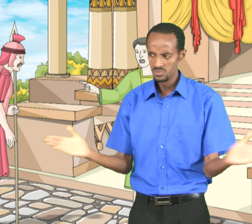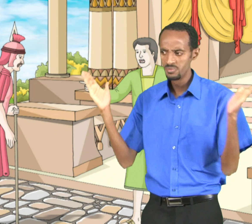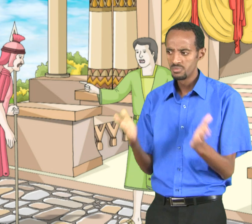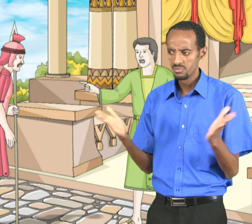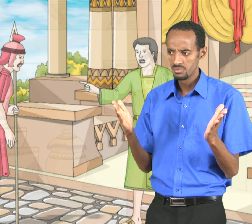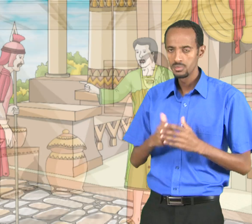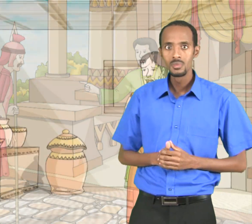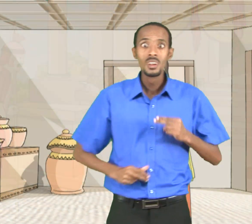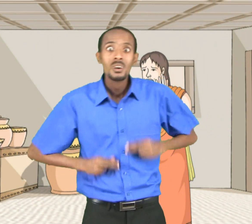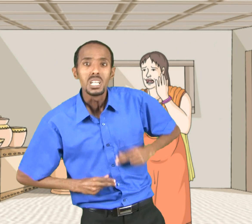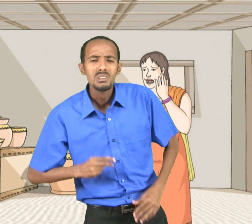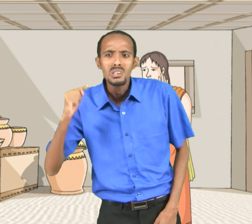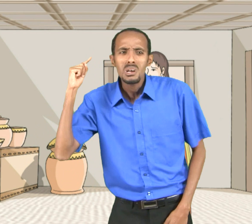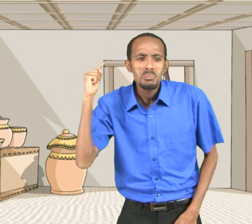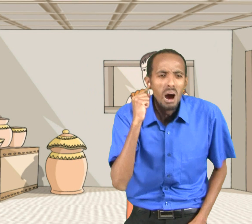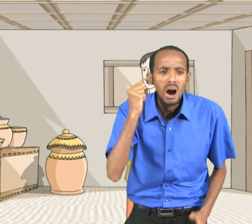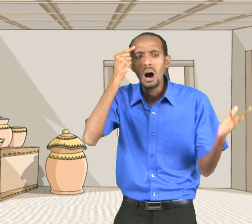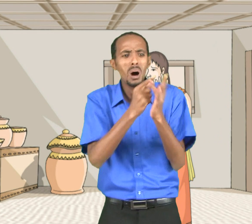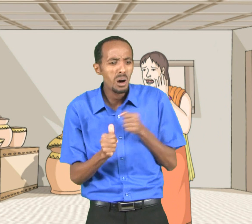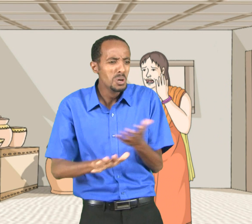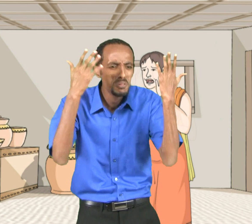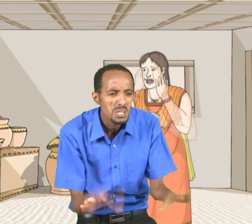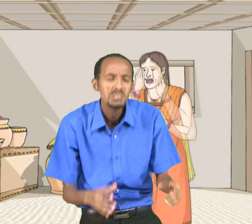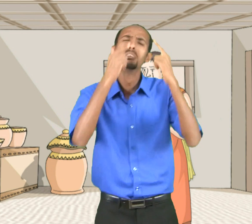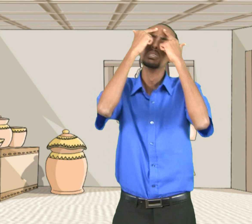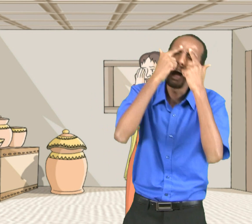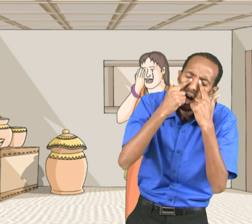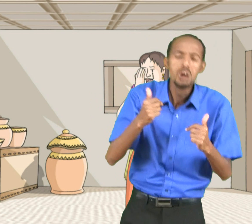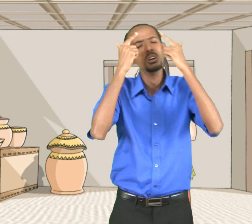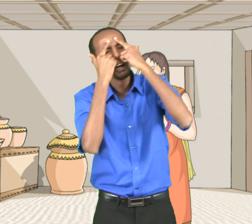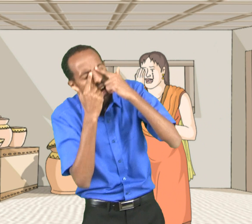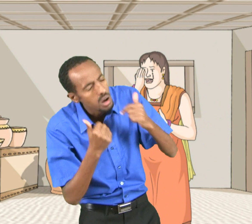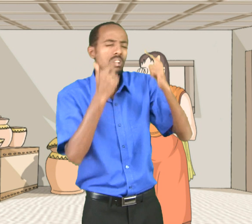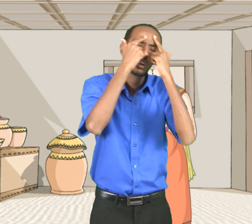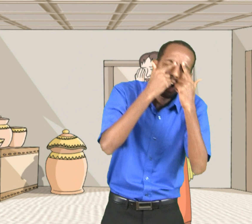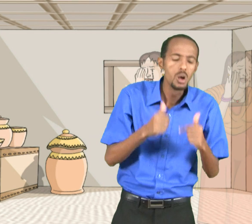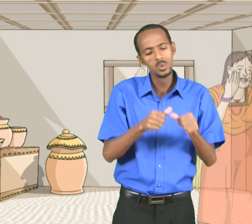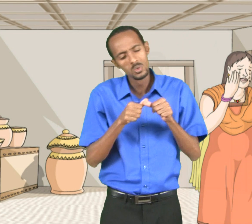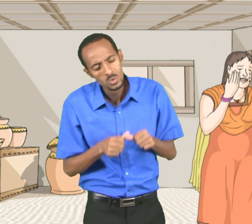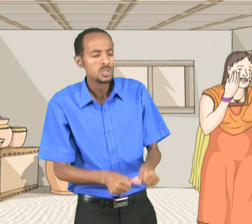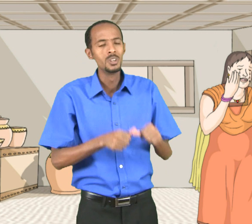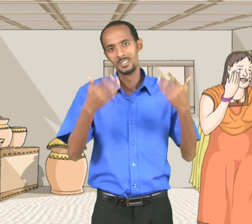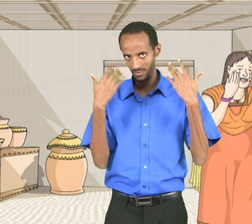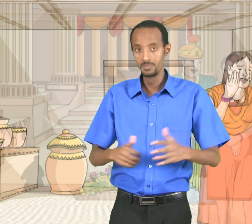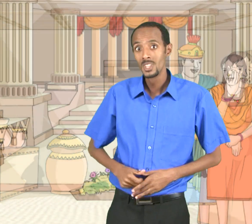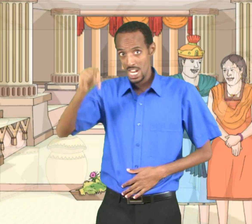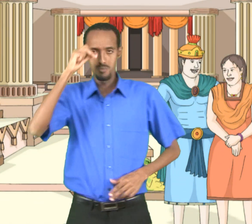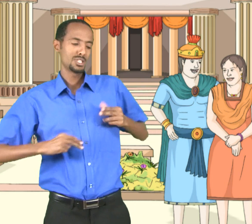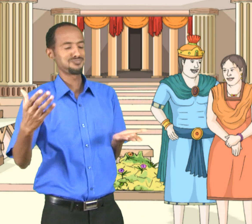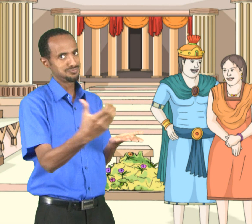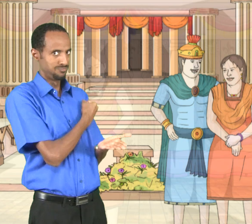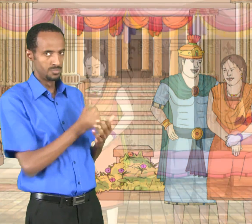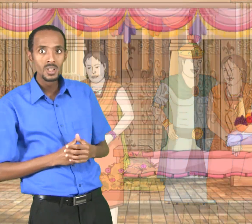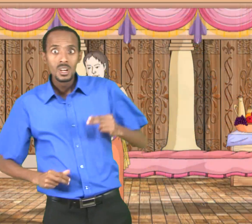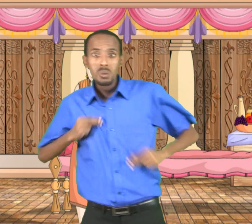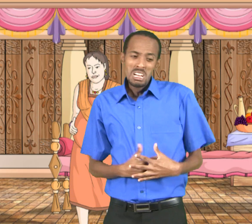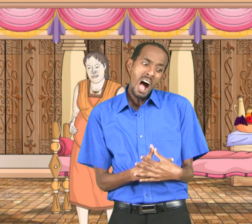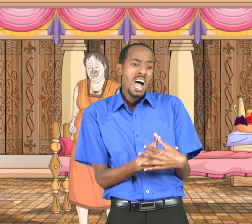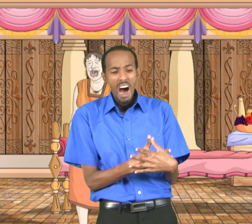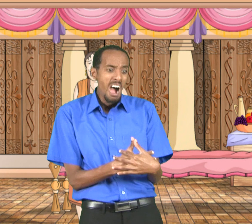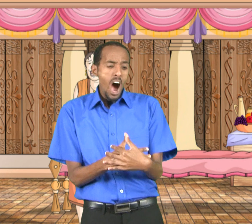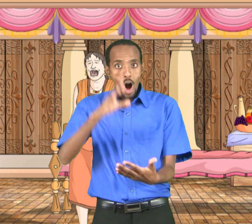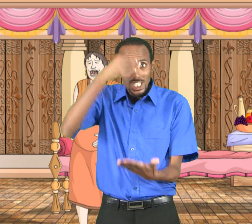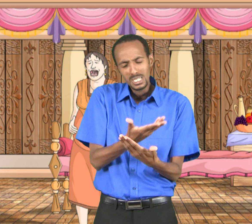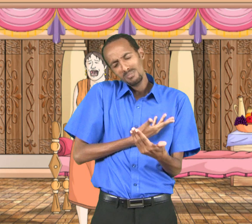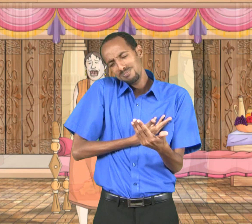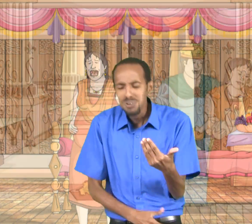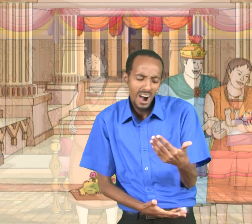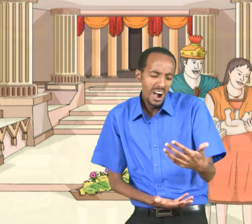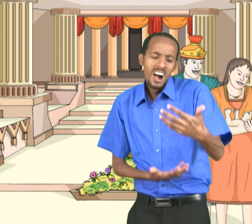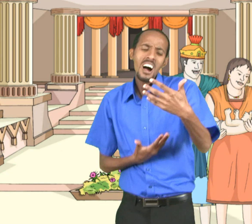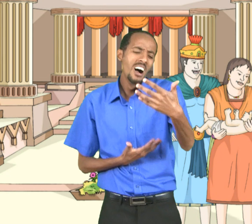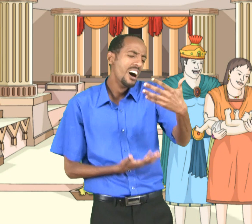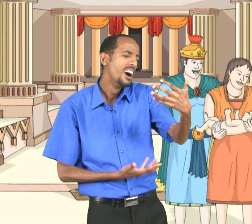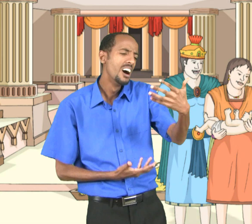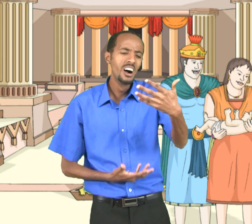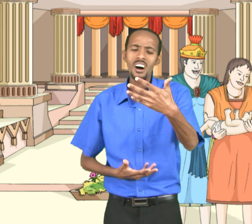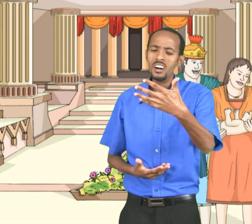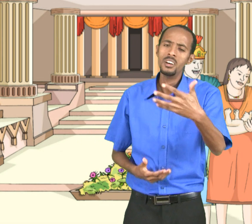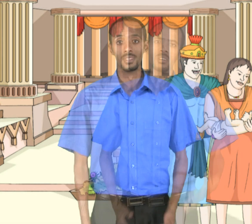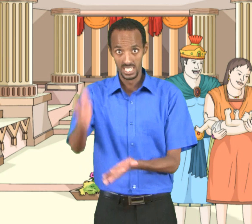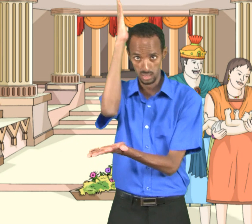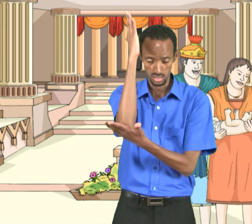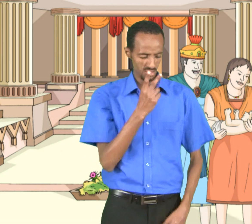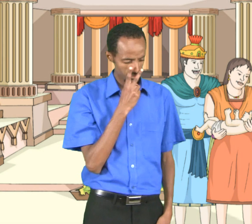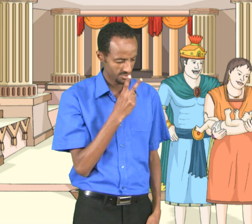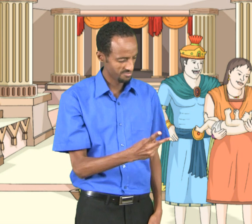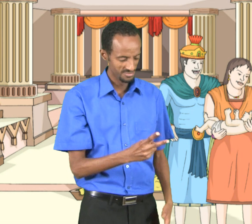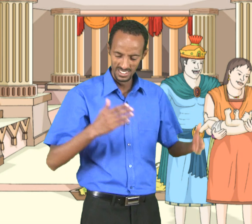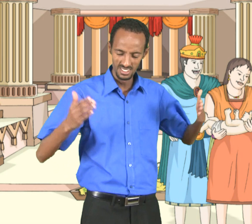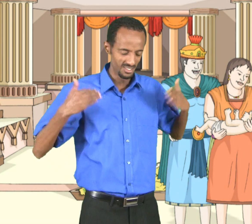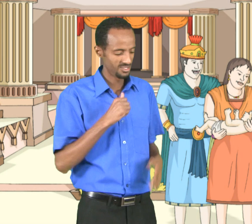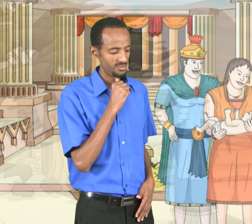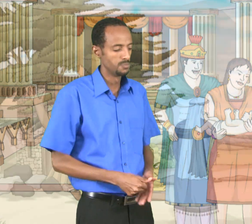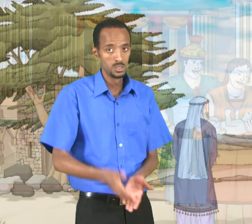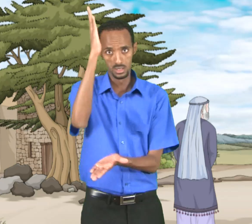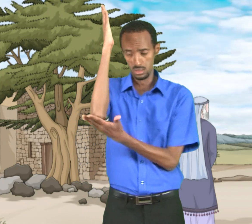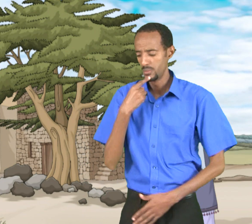When Uriah’s wife heard that her husband was dead, she mourned for him. And when the time of mourning was over, David had her brought to his house, and she became his wife and bore him a son. But the thing that David had done was evil in the sight of the LORD.